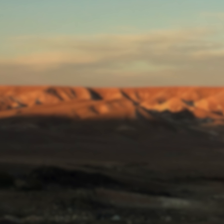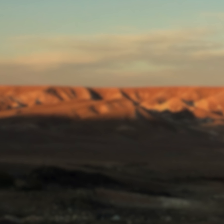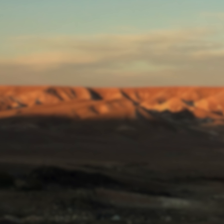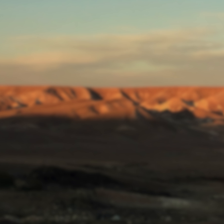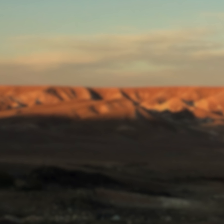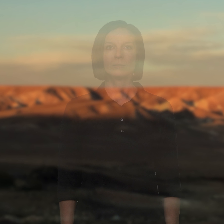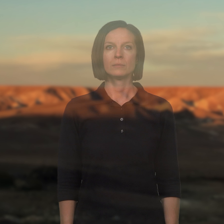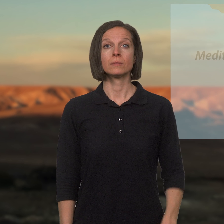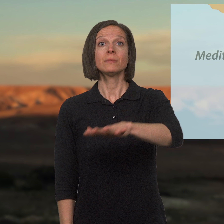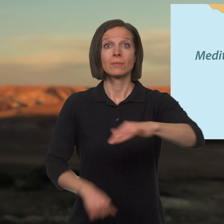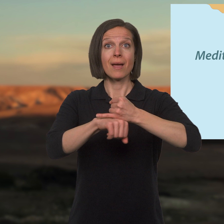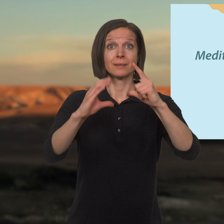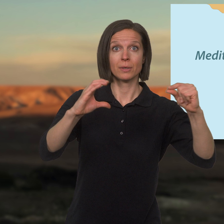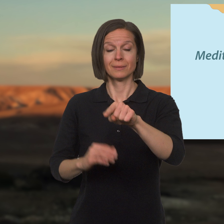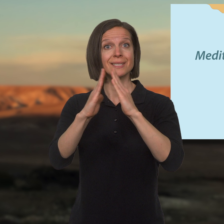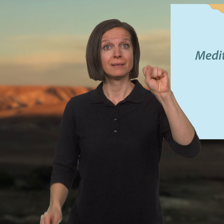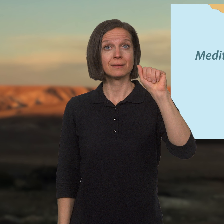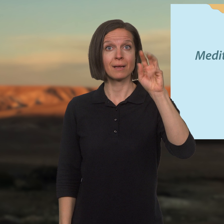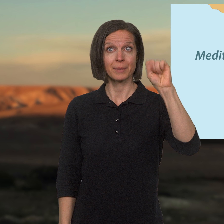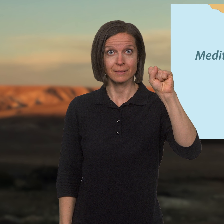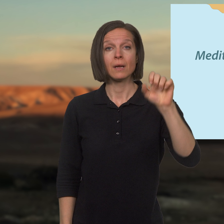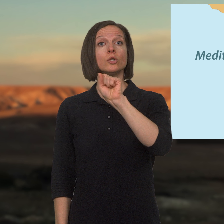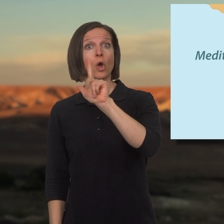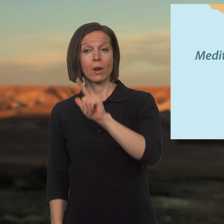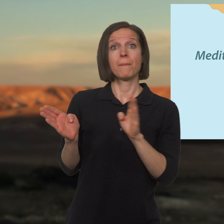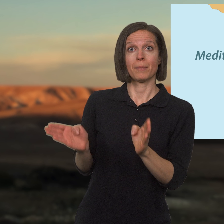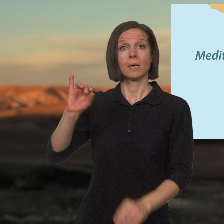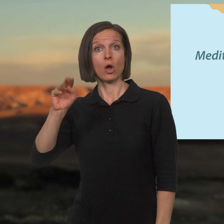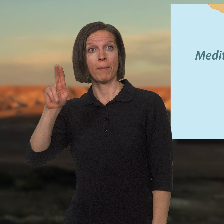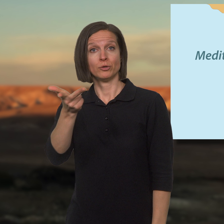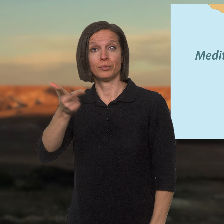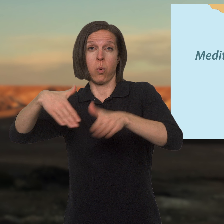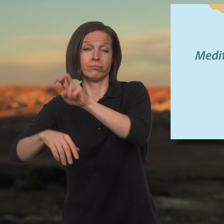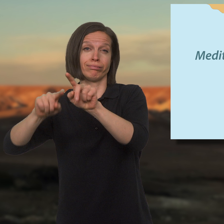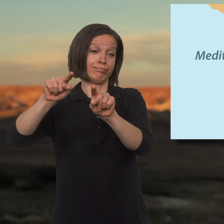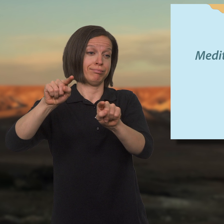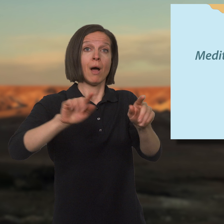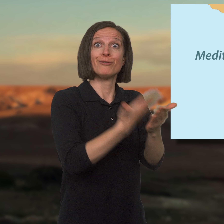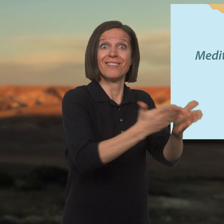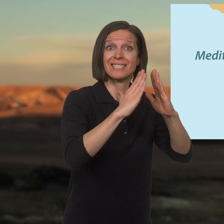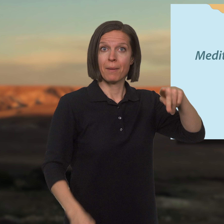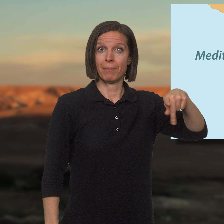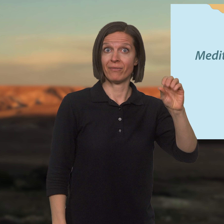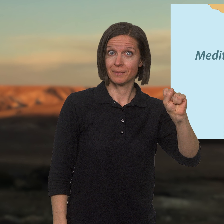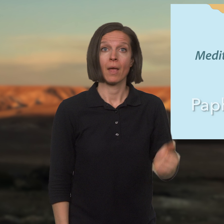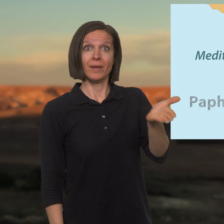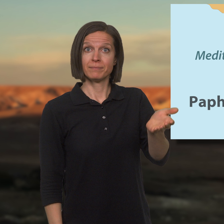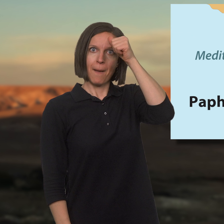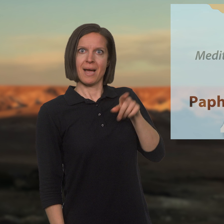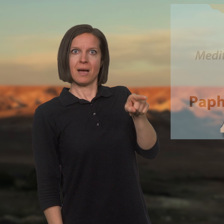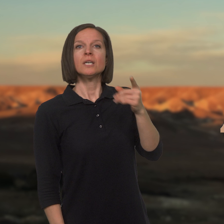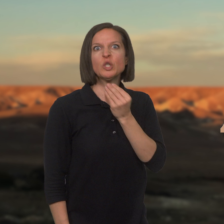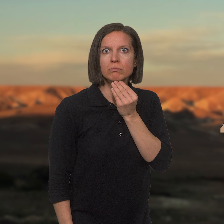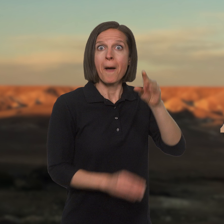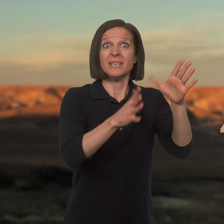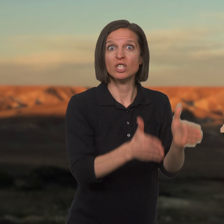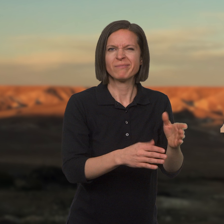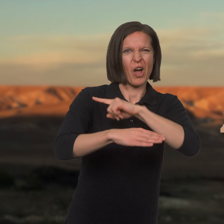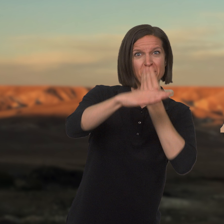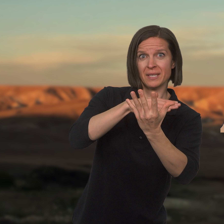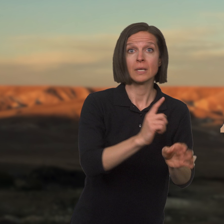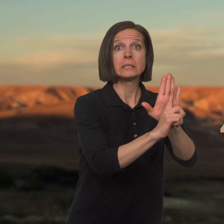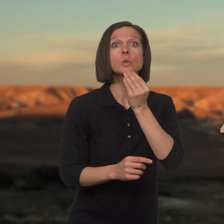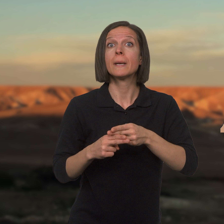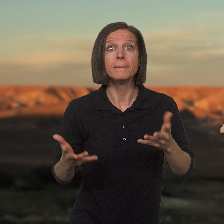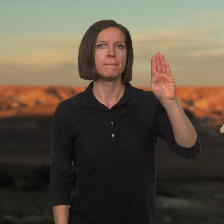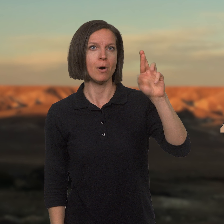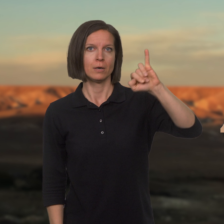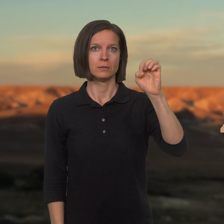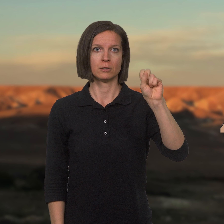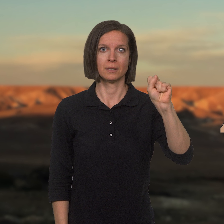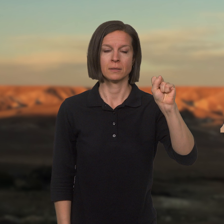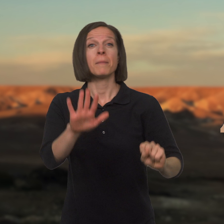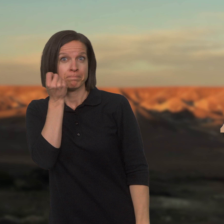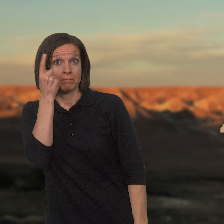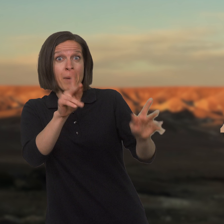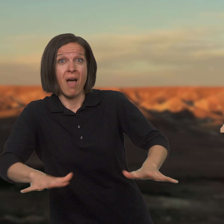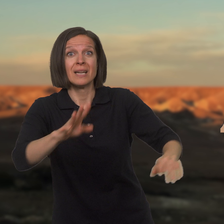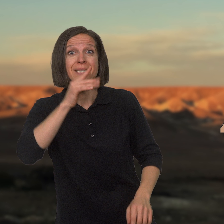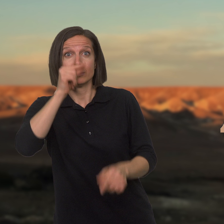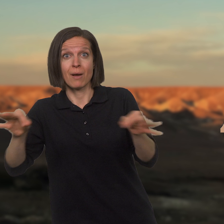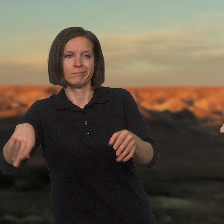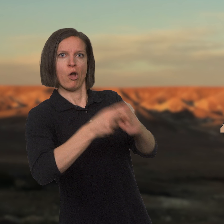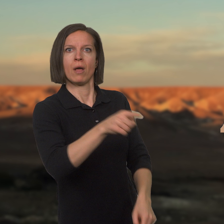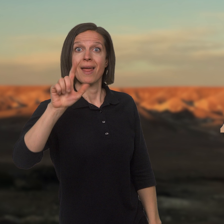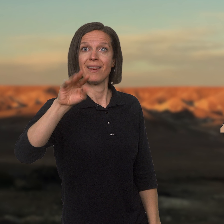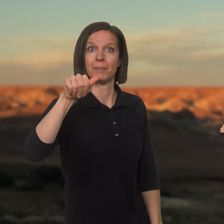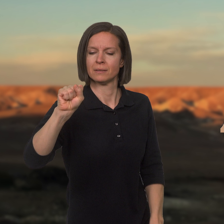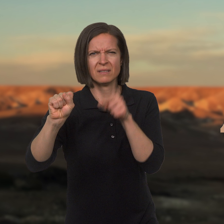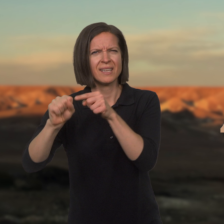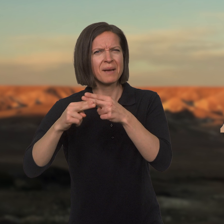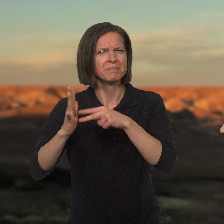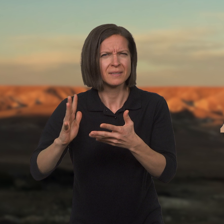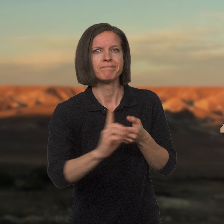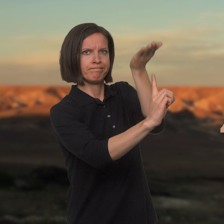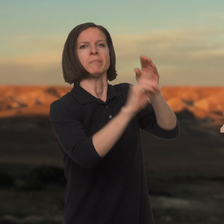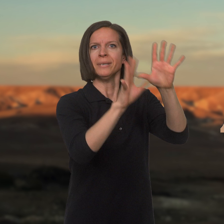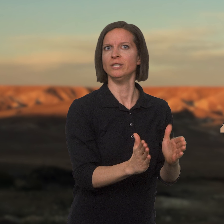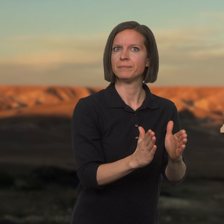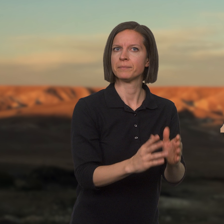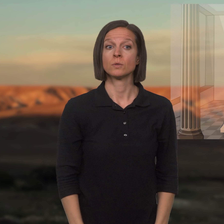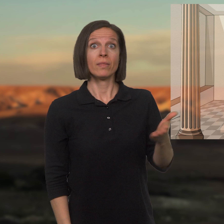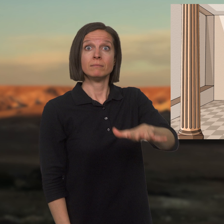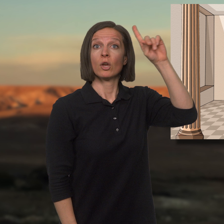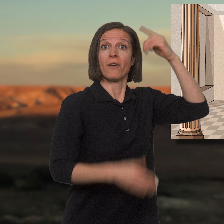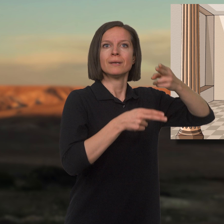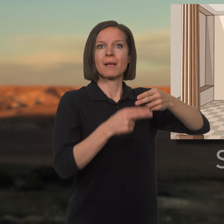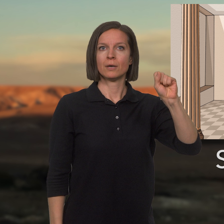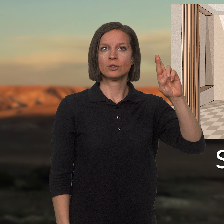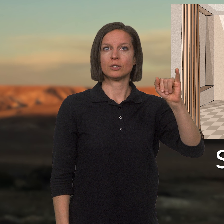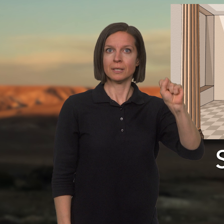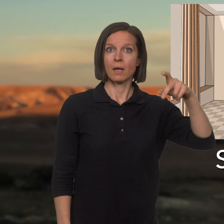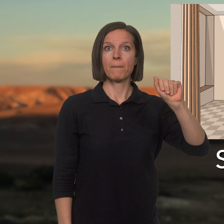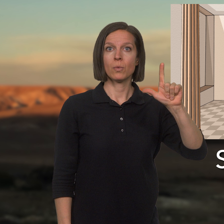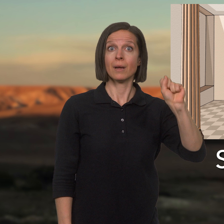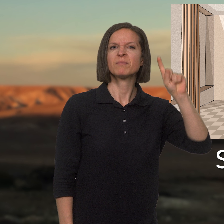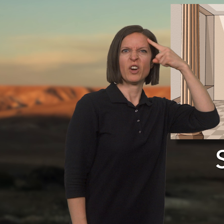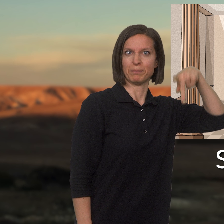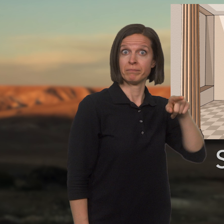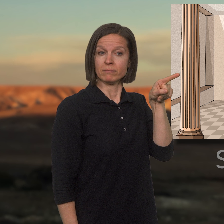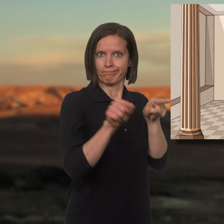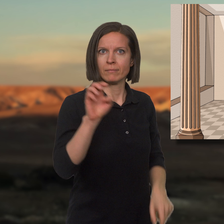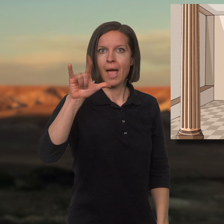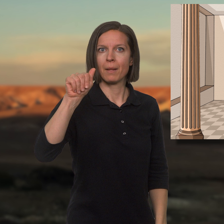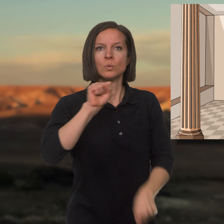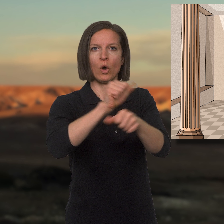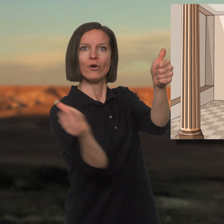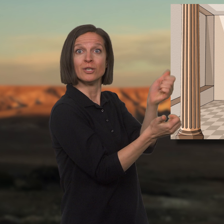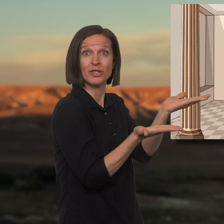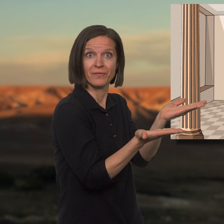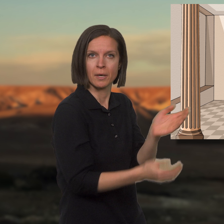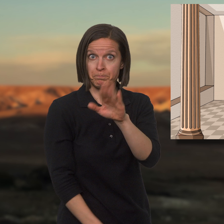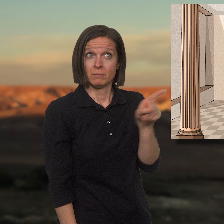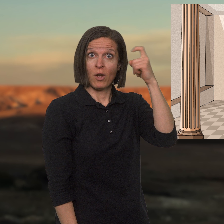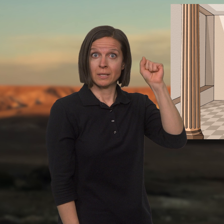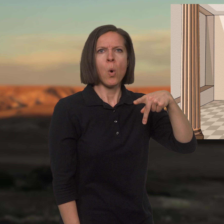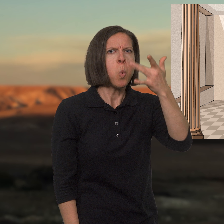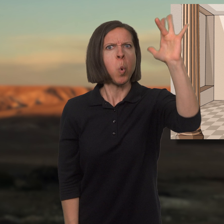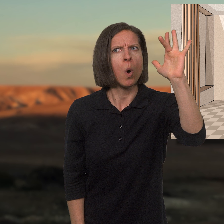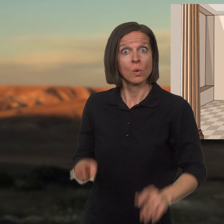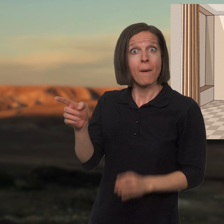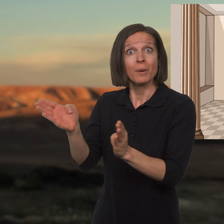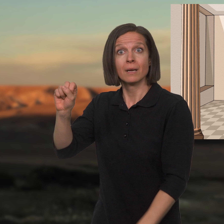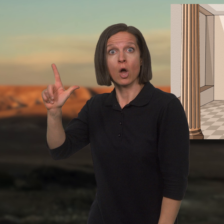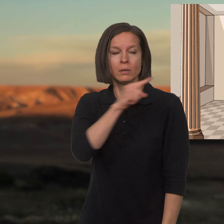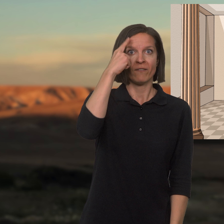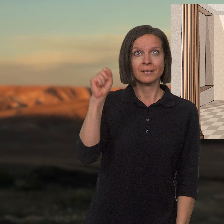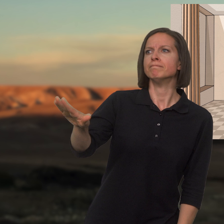They traveled through the whole island as far as Paphos, where they found a Jewish sorcerer and false prophet named Bar-Jesus, an attendant of the proconsul, Sergius Paulus.